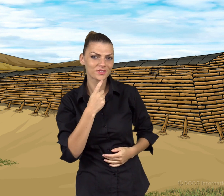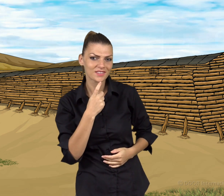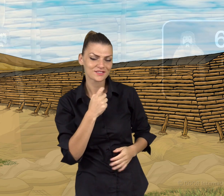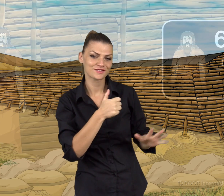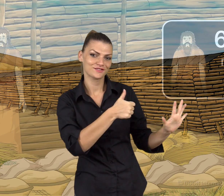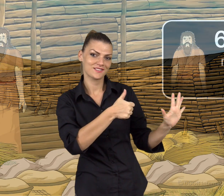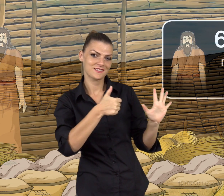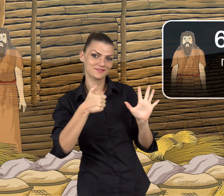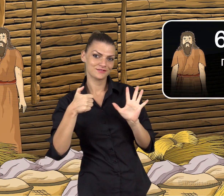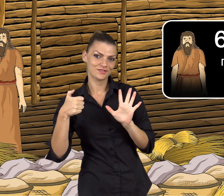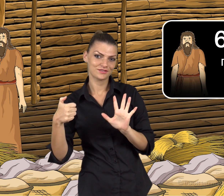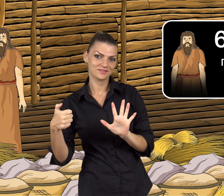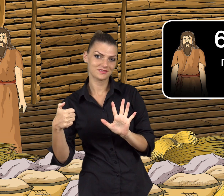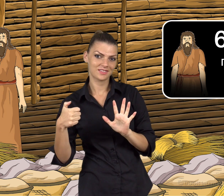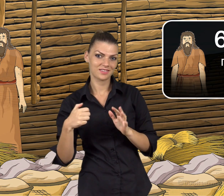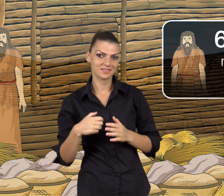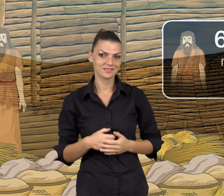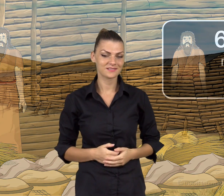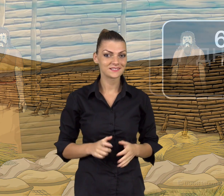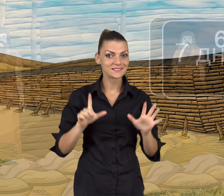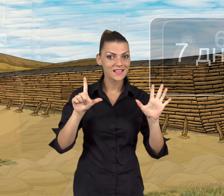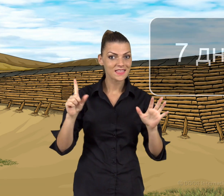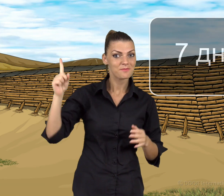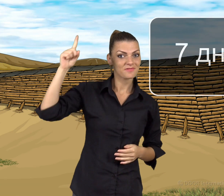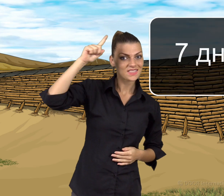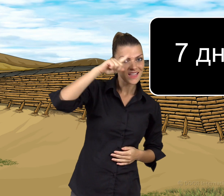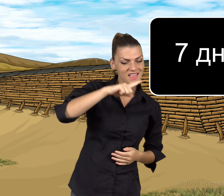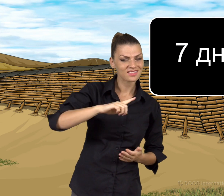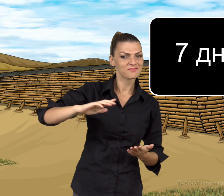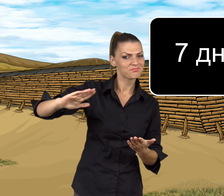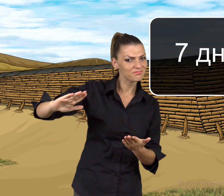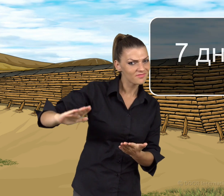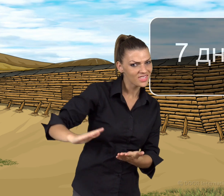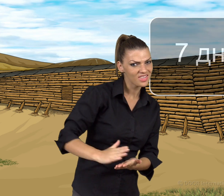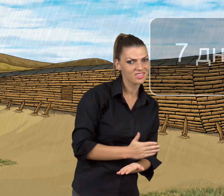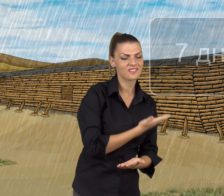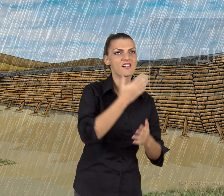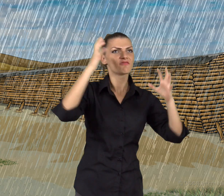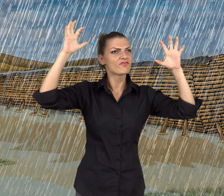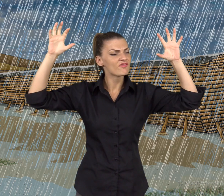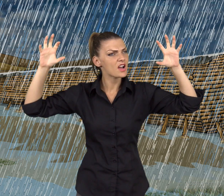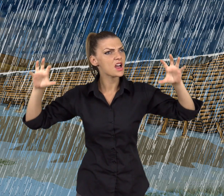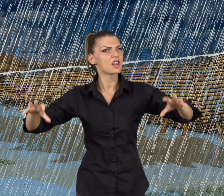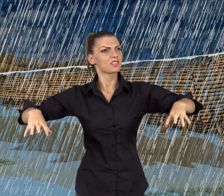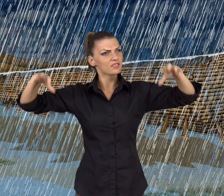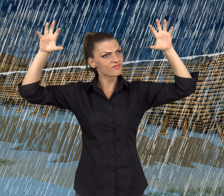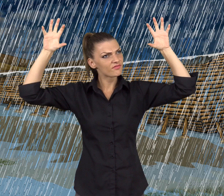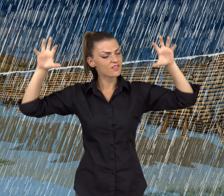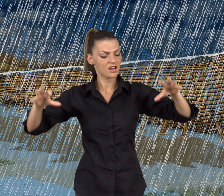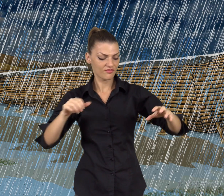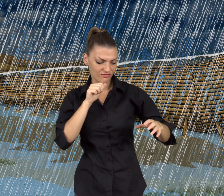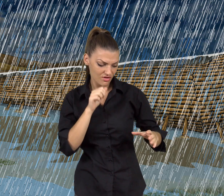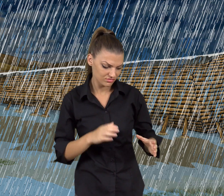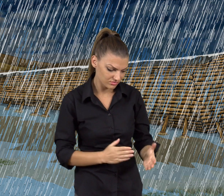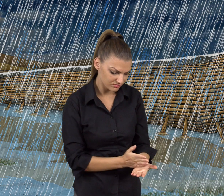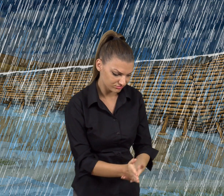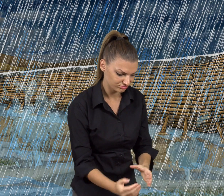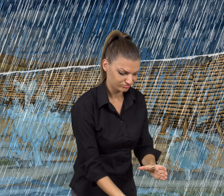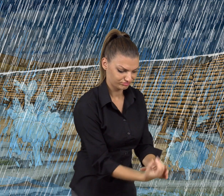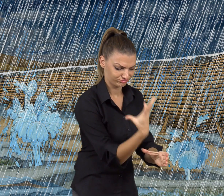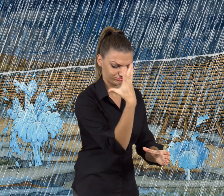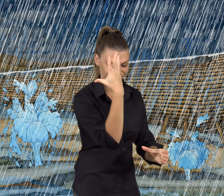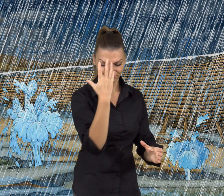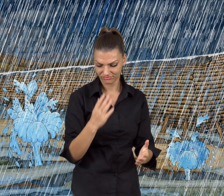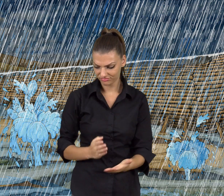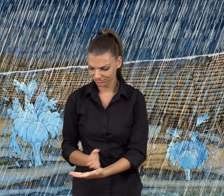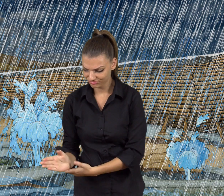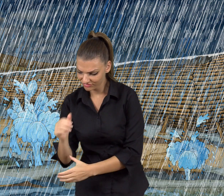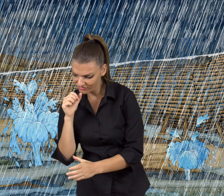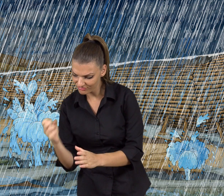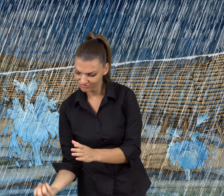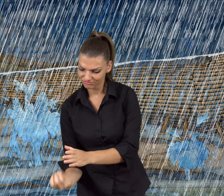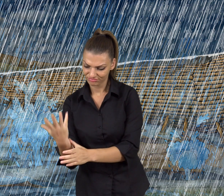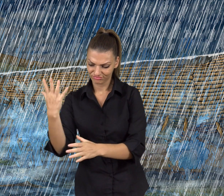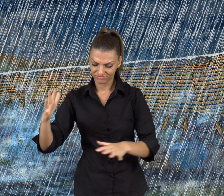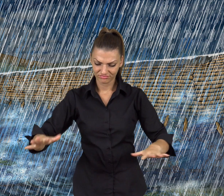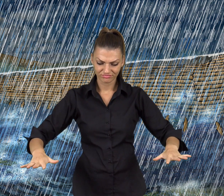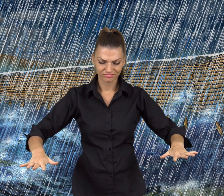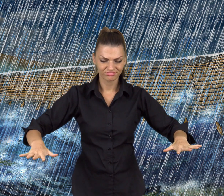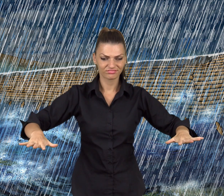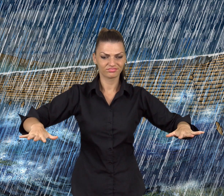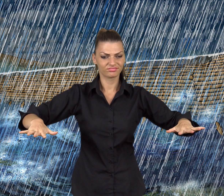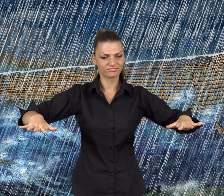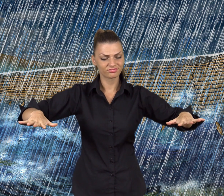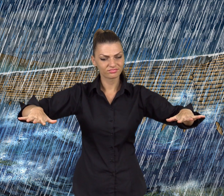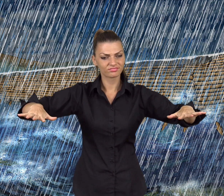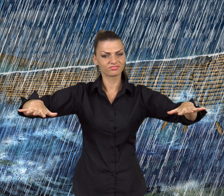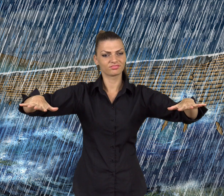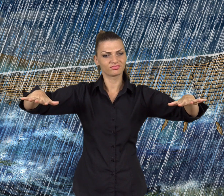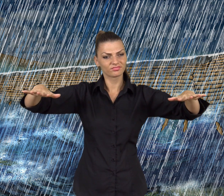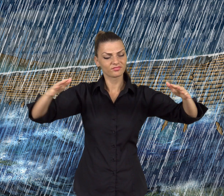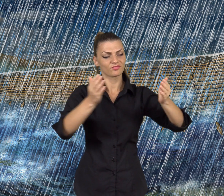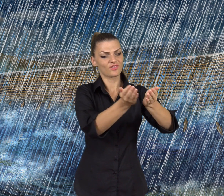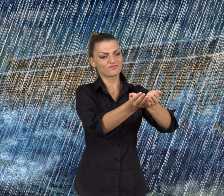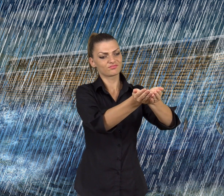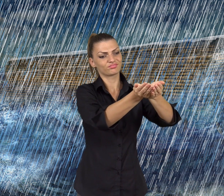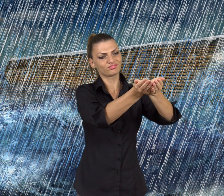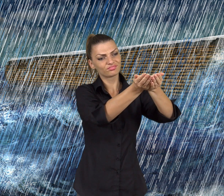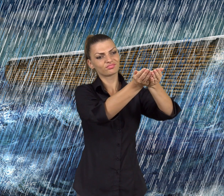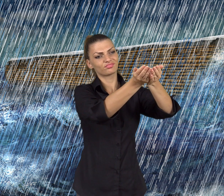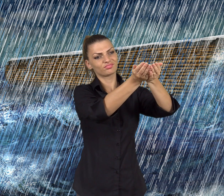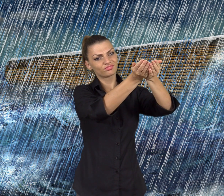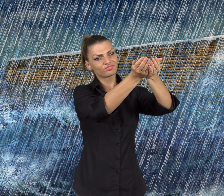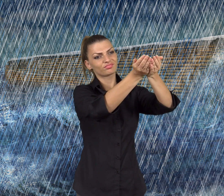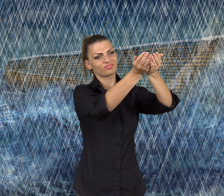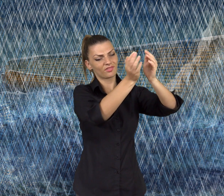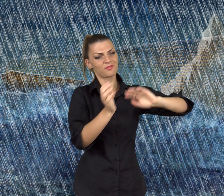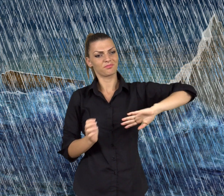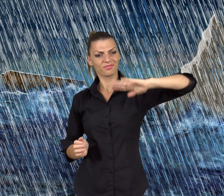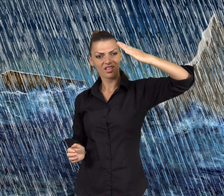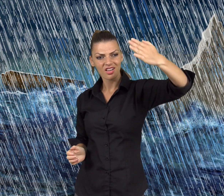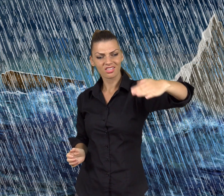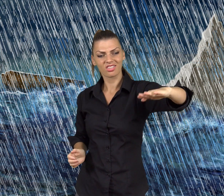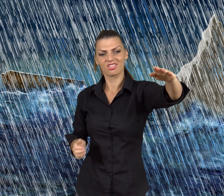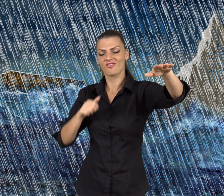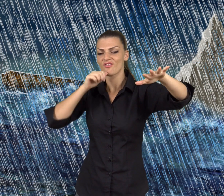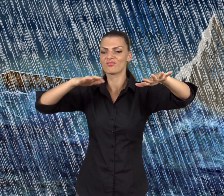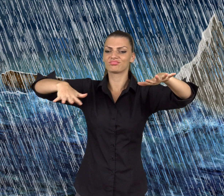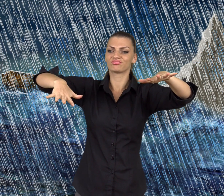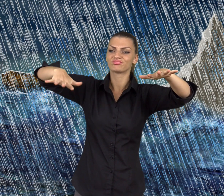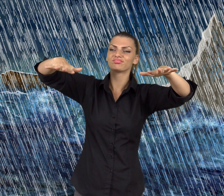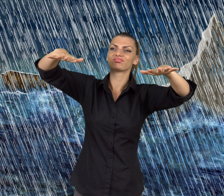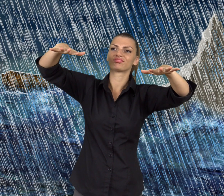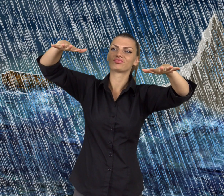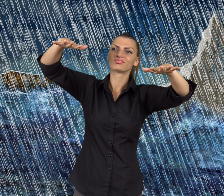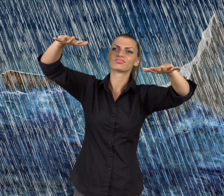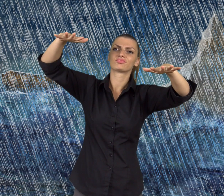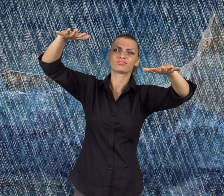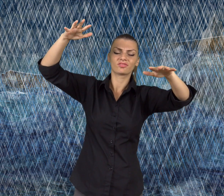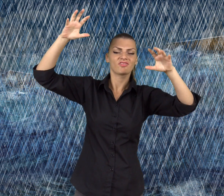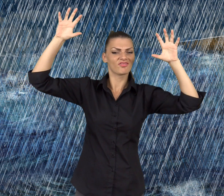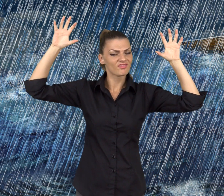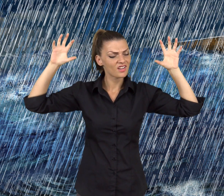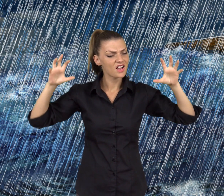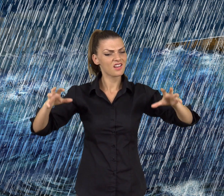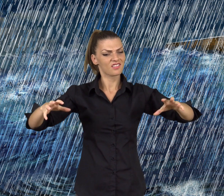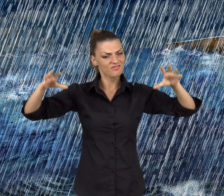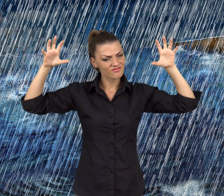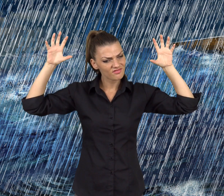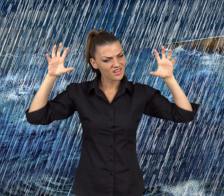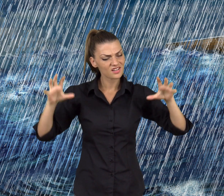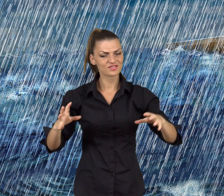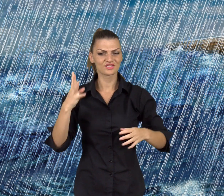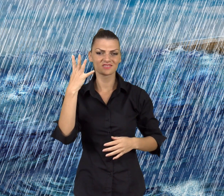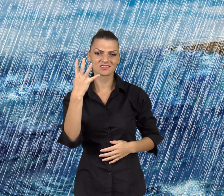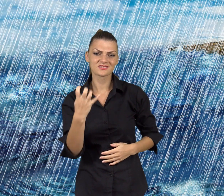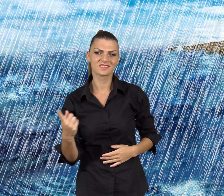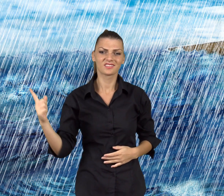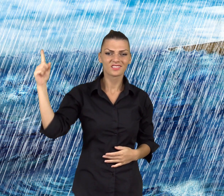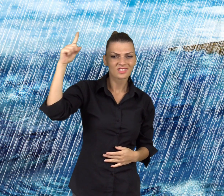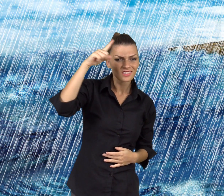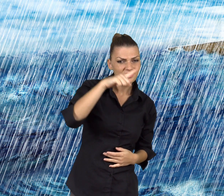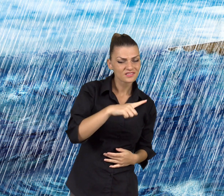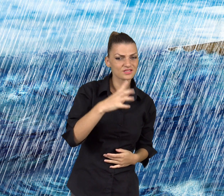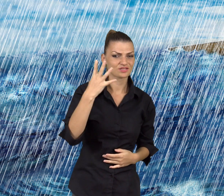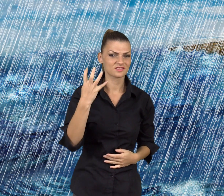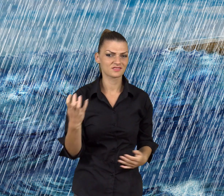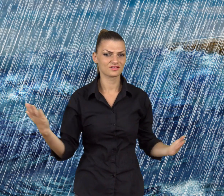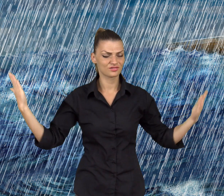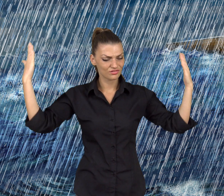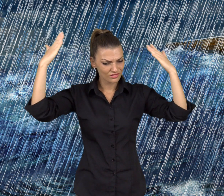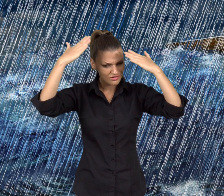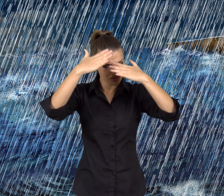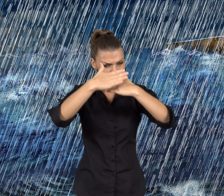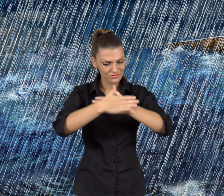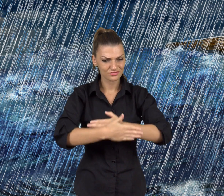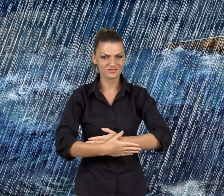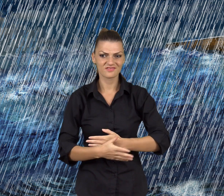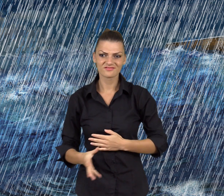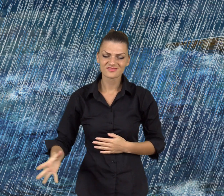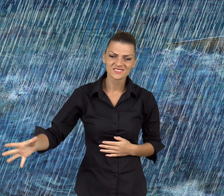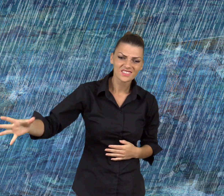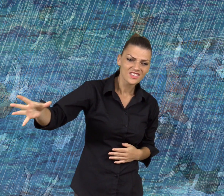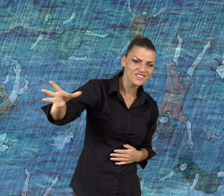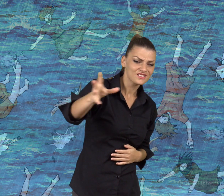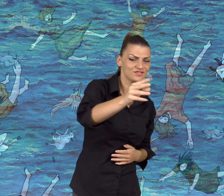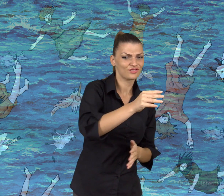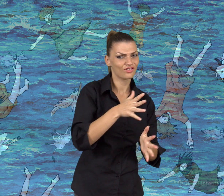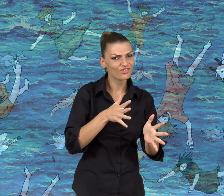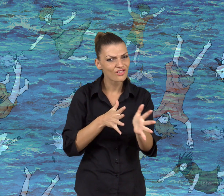And after seven days the floodwaters came upon the earth. In the six hundredth year of Noah’s life, on the seventeenth day of the second month, all the fountains of the great deep burst forth, and the floodgates of the heavens were opened. And the rain fell upon the earth for forty days and forty nights. On that very day Noah entered the ark, along with his sons Shem, Ham, and Japheth, and his wife, and the three wives of his sons— they and every kind of wild animal, livestock, crawling creature, bird, and winged creature. They came to Noah to enter the ark, two by two of every creature with the breath of life. And they entered, the male and female of every living thing, as God had commanded Noah. Then the LORD shut him in. For forty days the flood kept coming on the earth, and the waters rose and lifted the ark high above the earth. So the waters continued to surge and rise greatly on the earth, and the ark floated on the surface of the waters. Finally, the waters completely inundated the earth, so that all the high mountains under all the heavens were covered. The waters rose and covered the mountaintops to a depth of fifteen cubits.